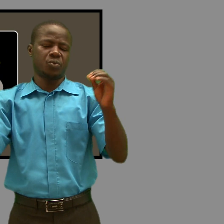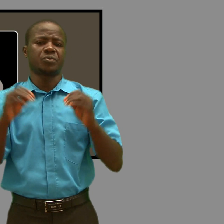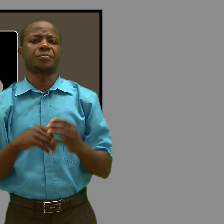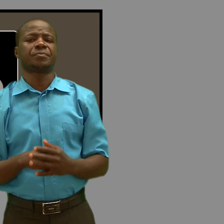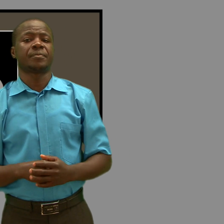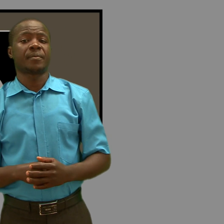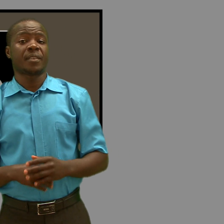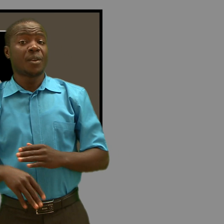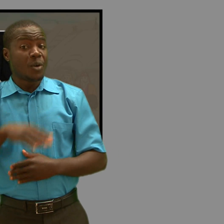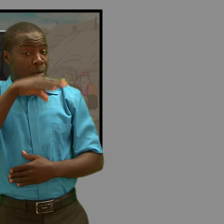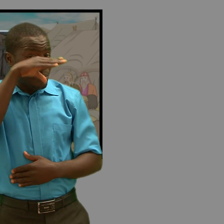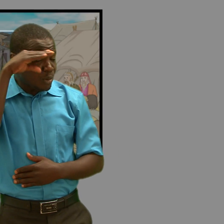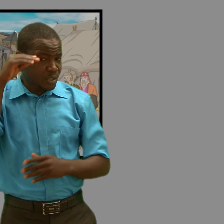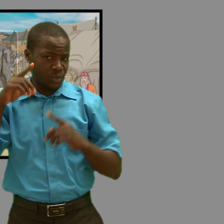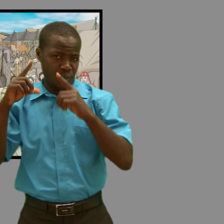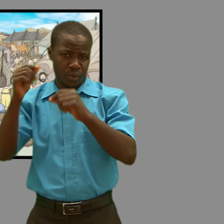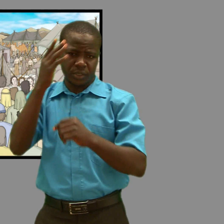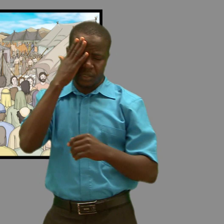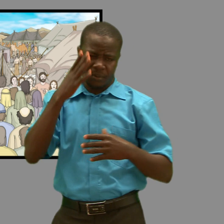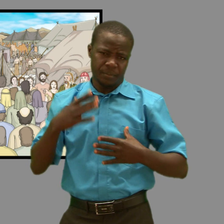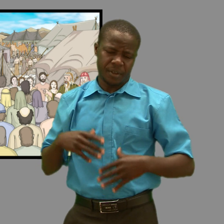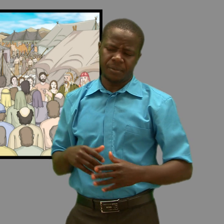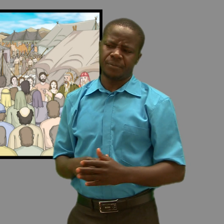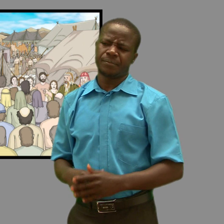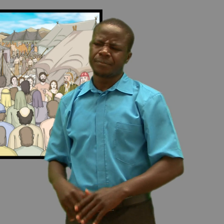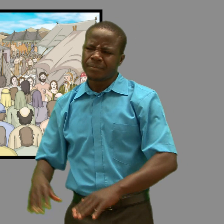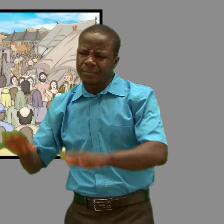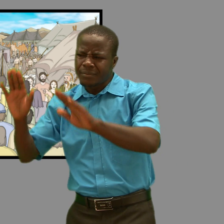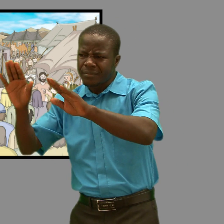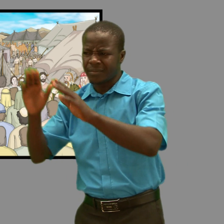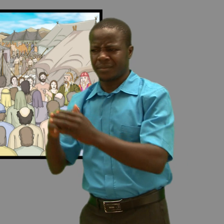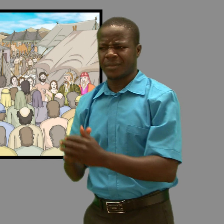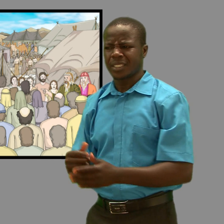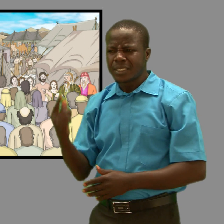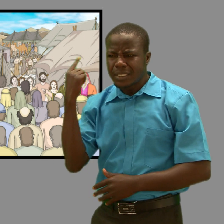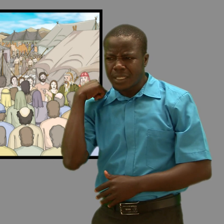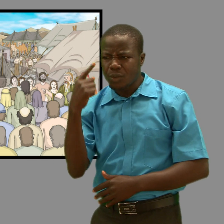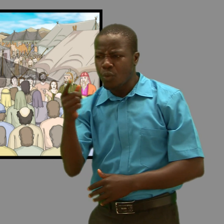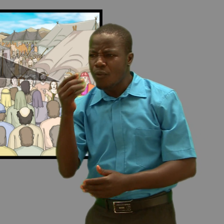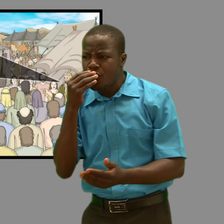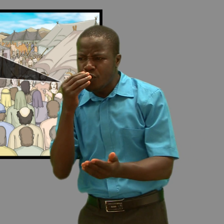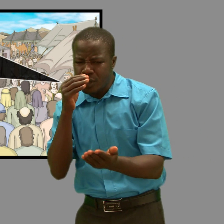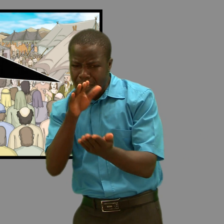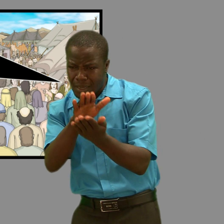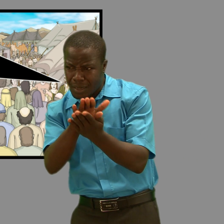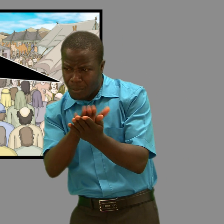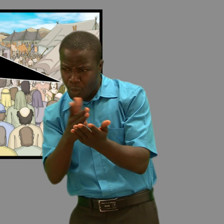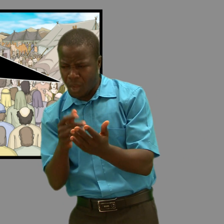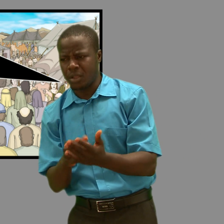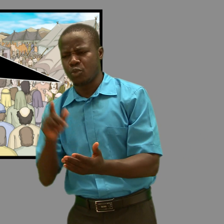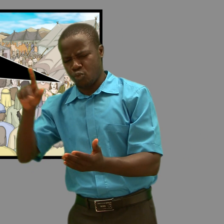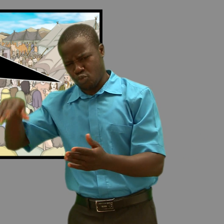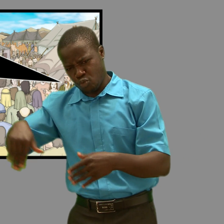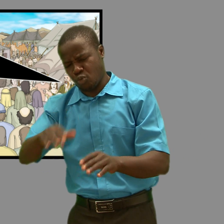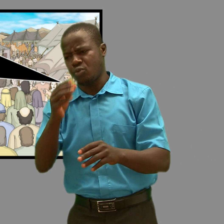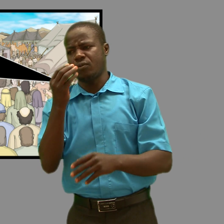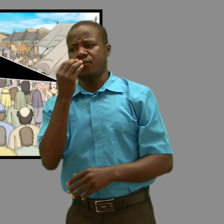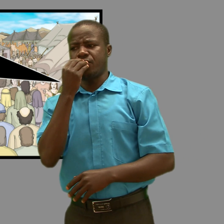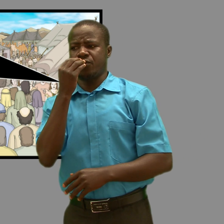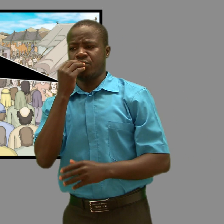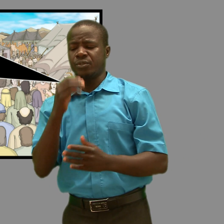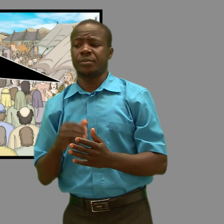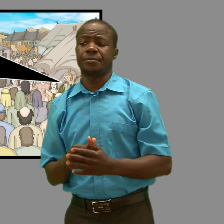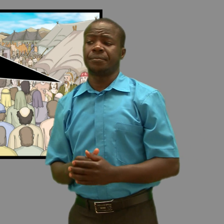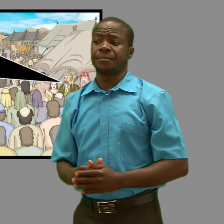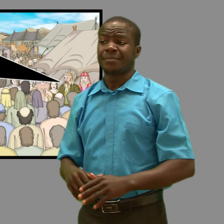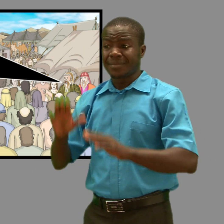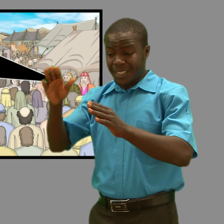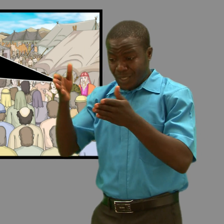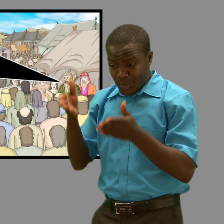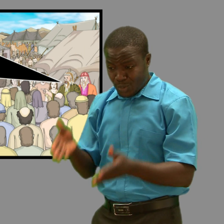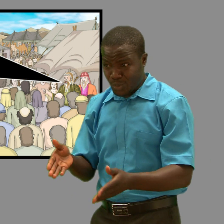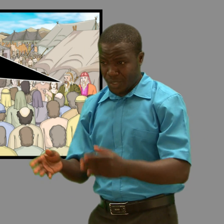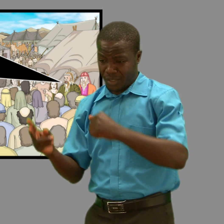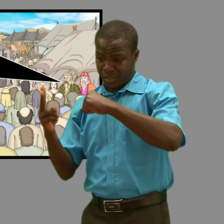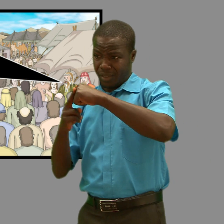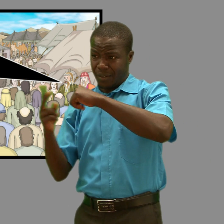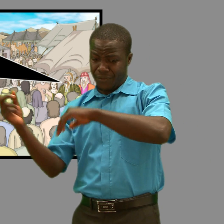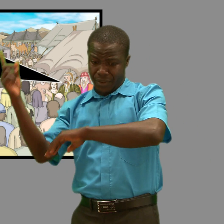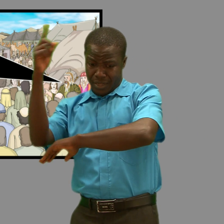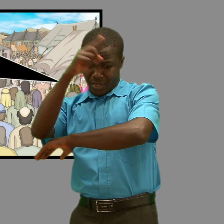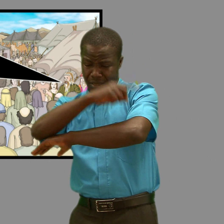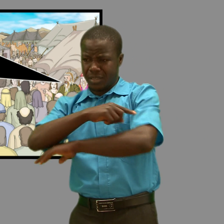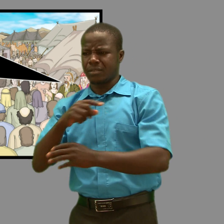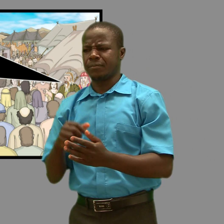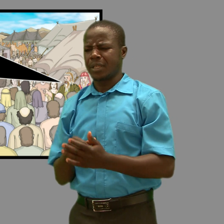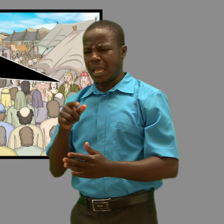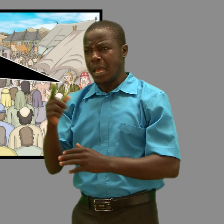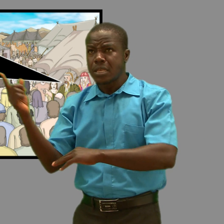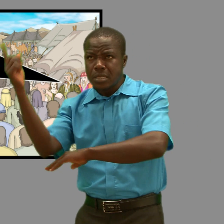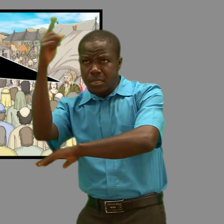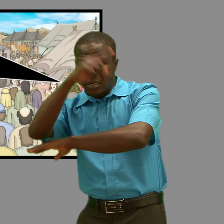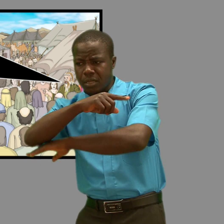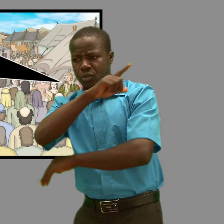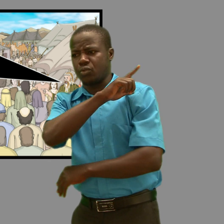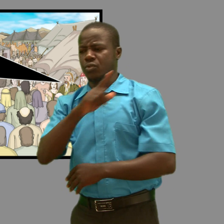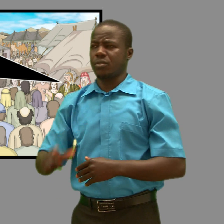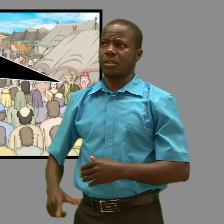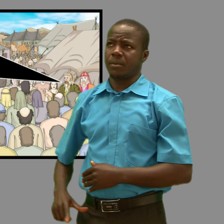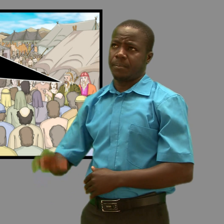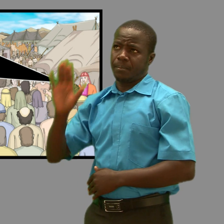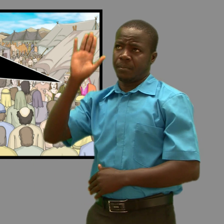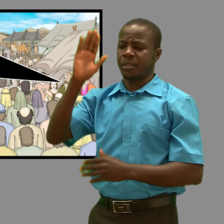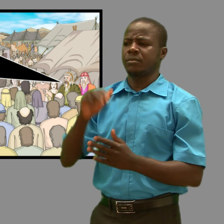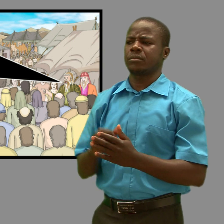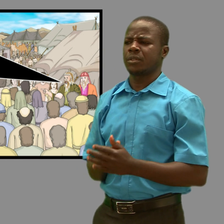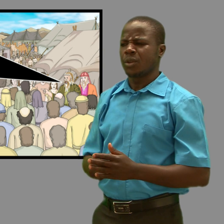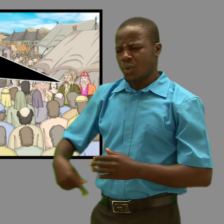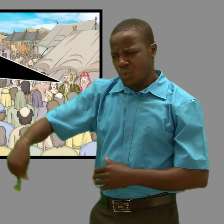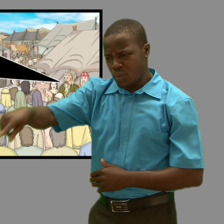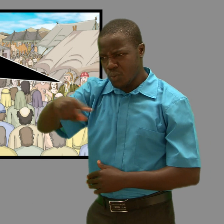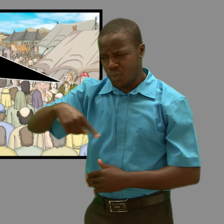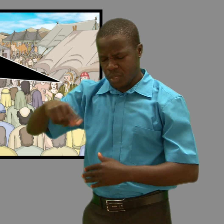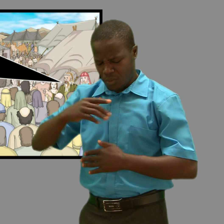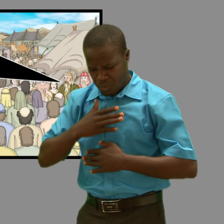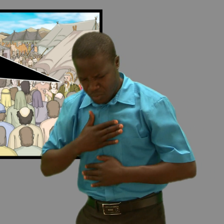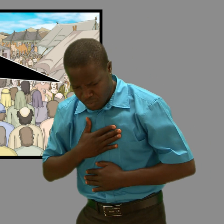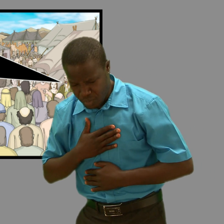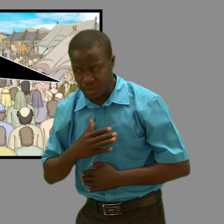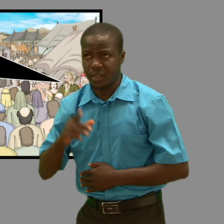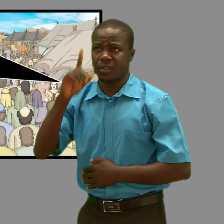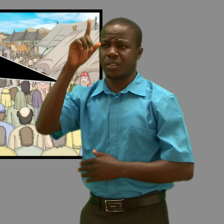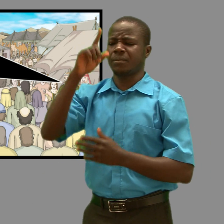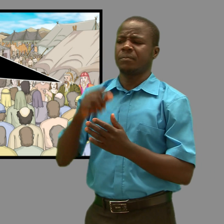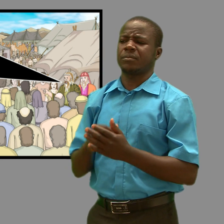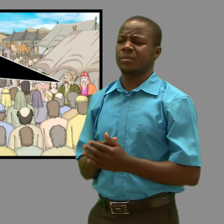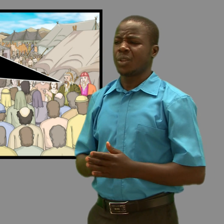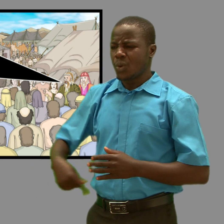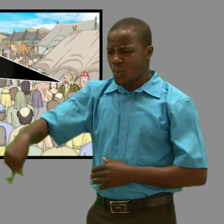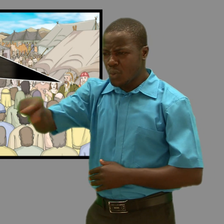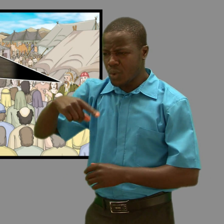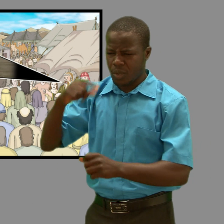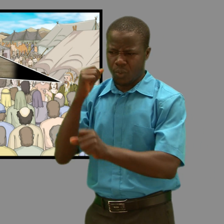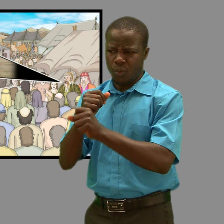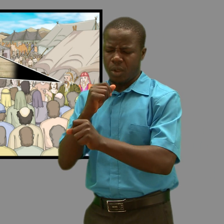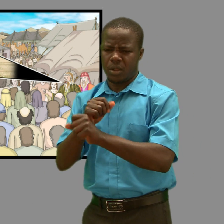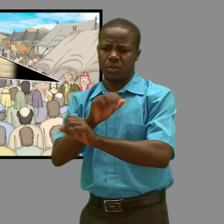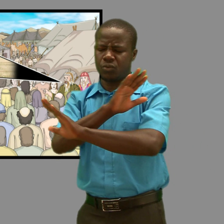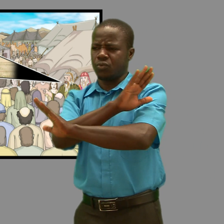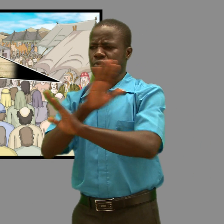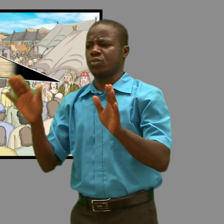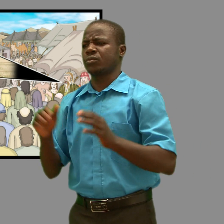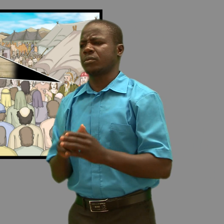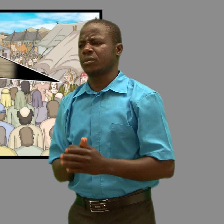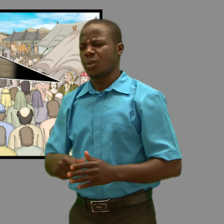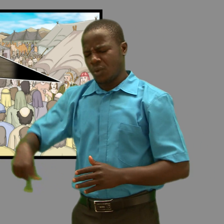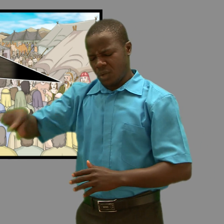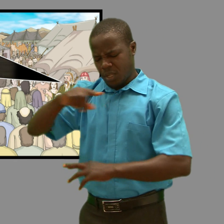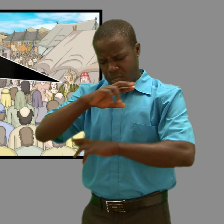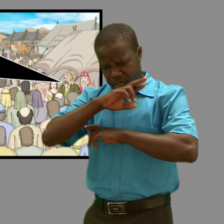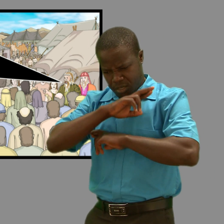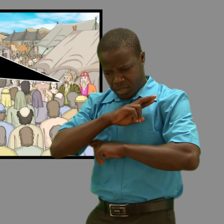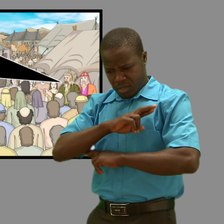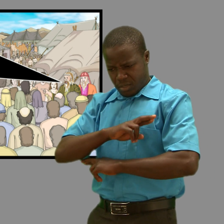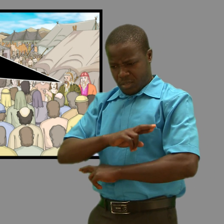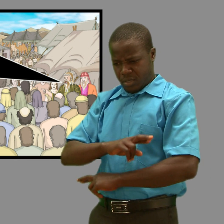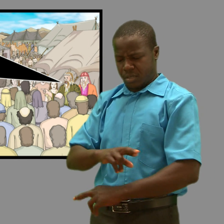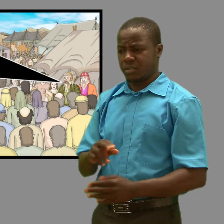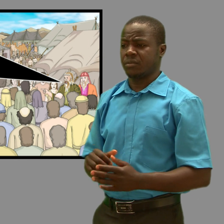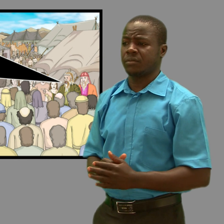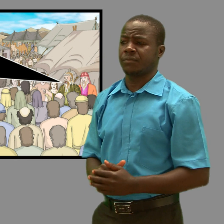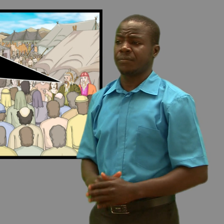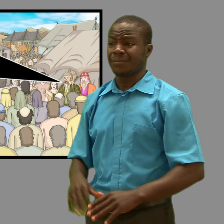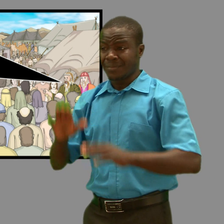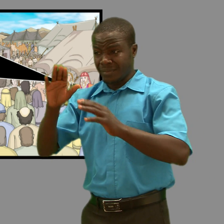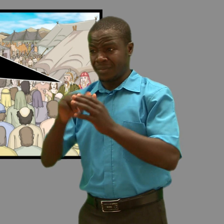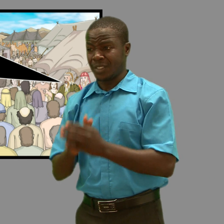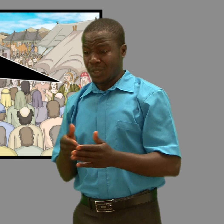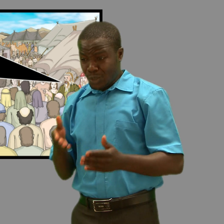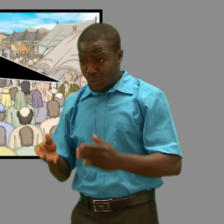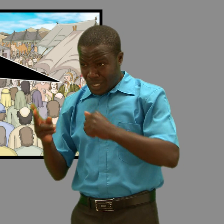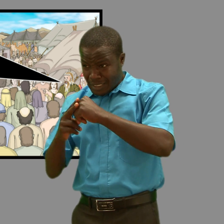“Eat it today,” Moses said, “because today is a Sabbath to the LORD.